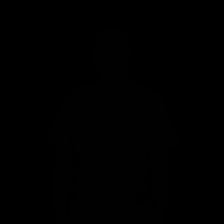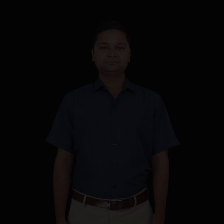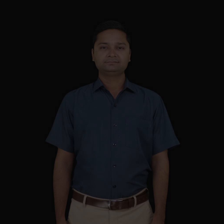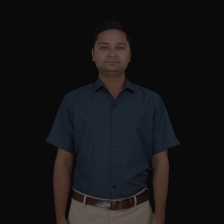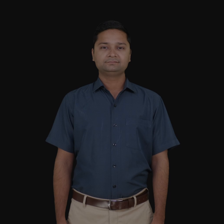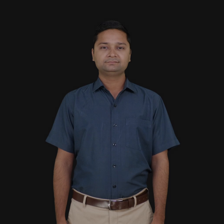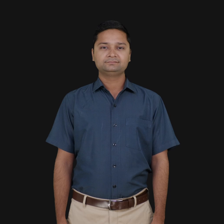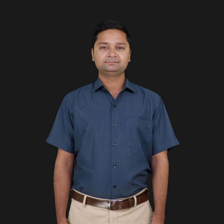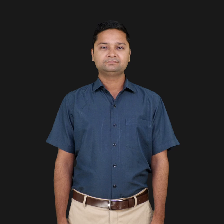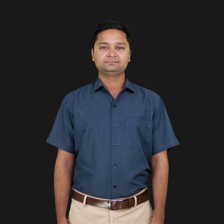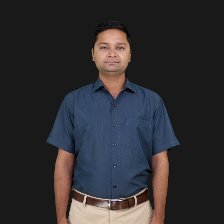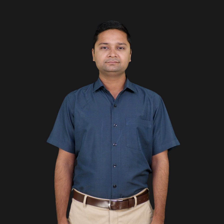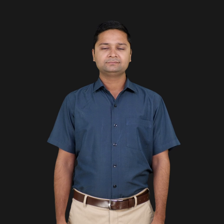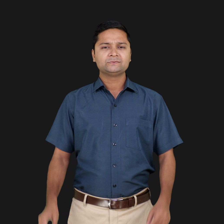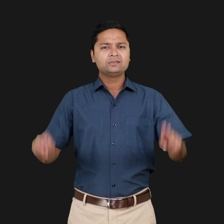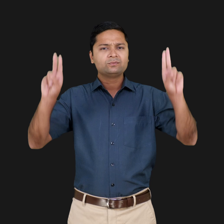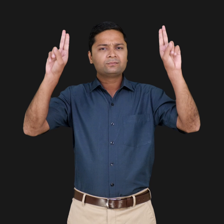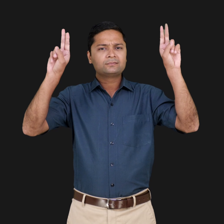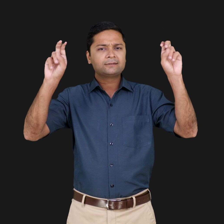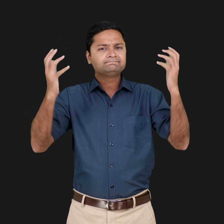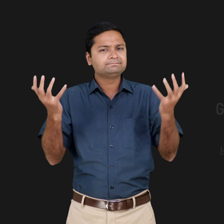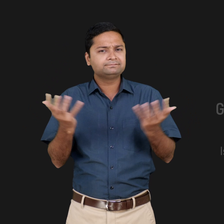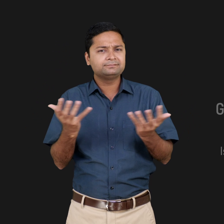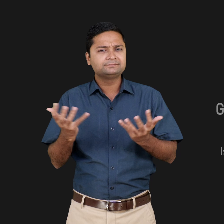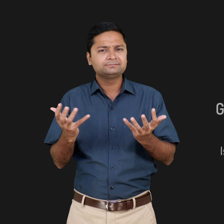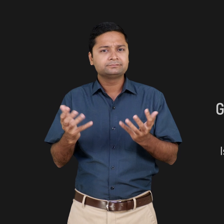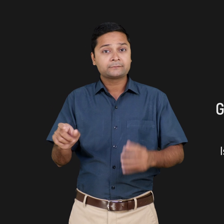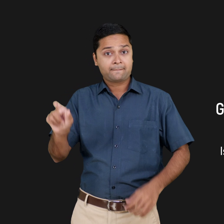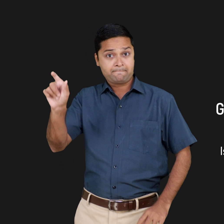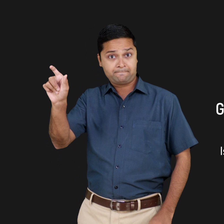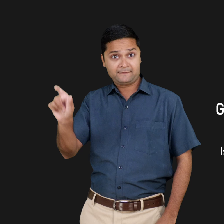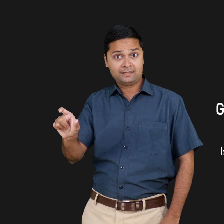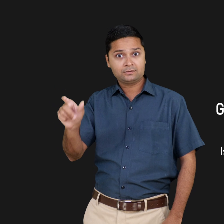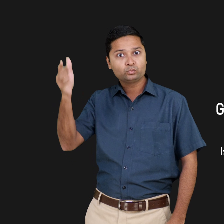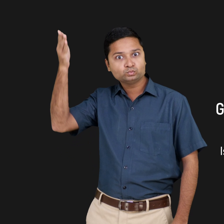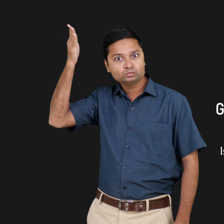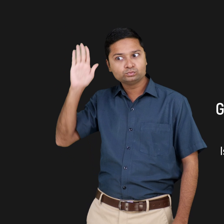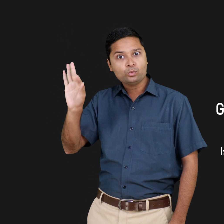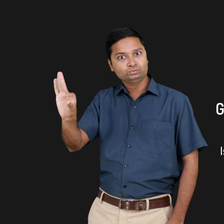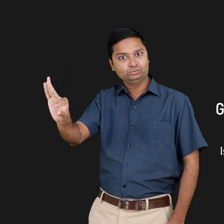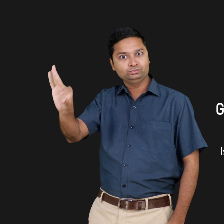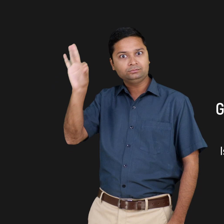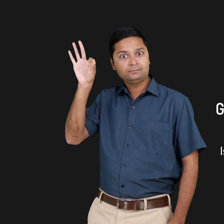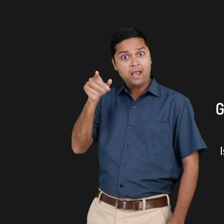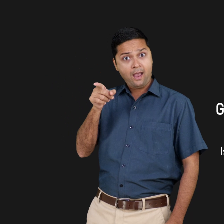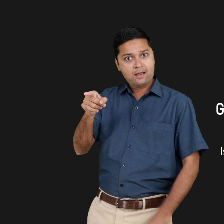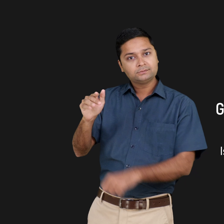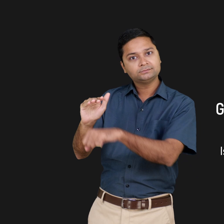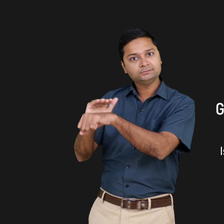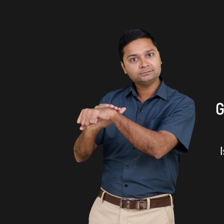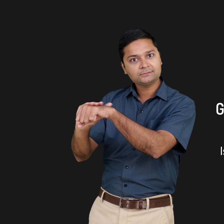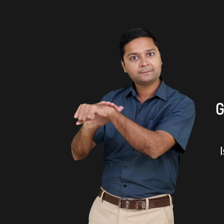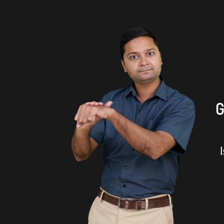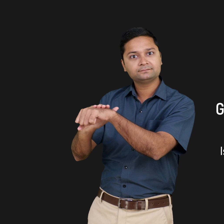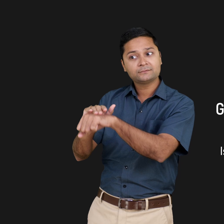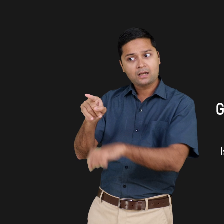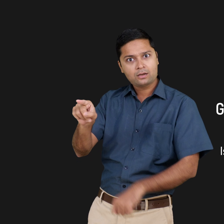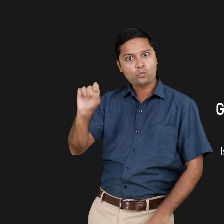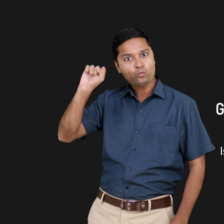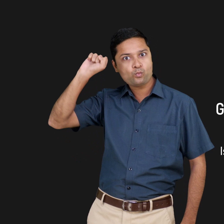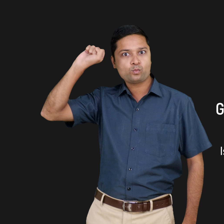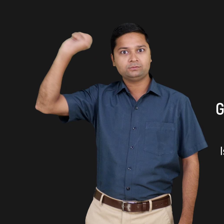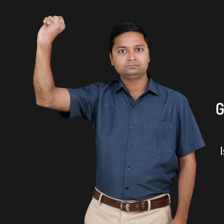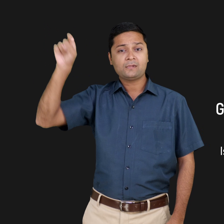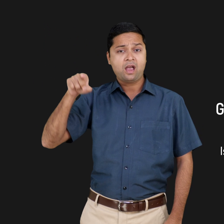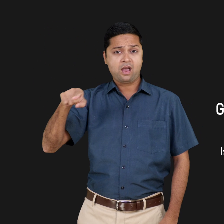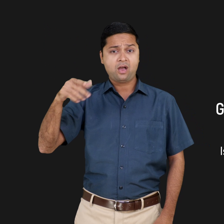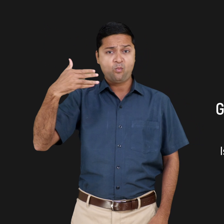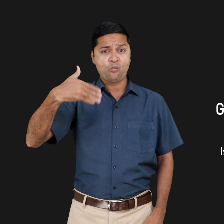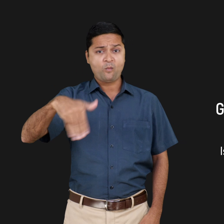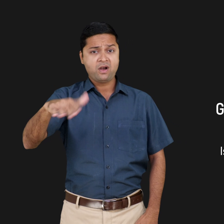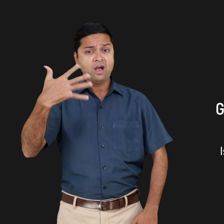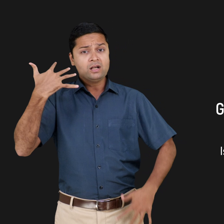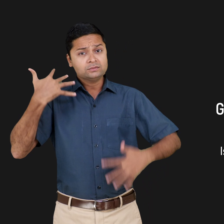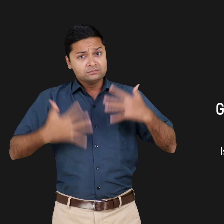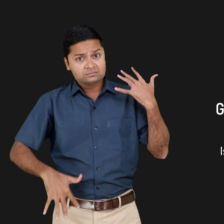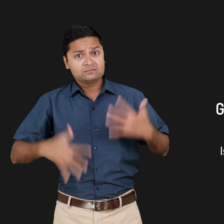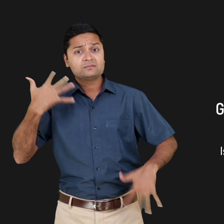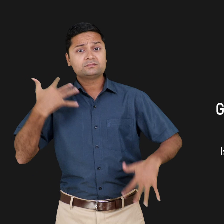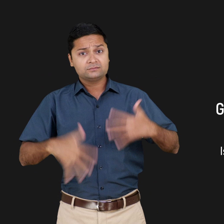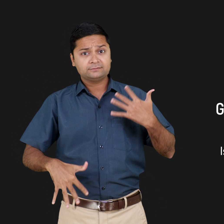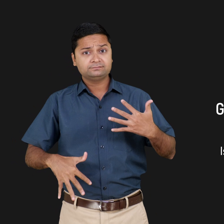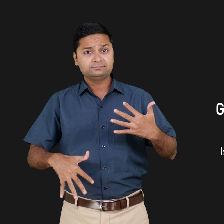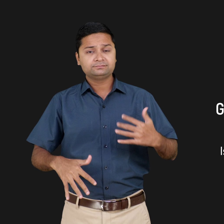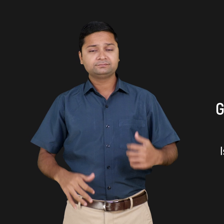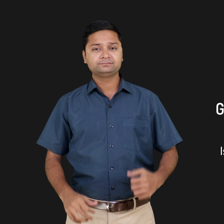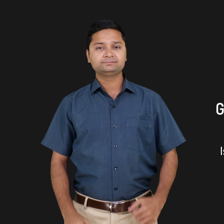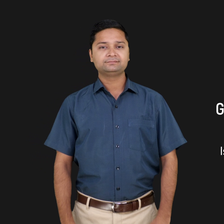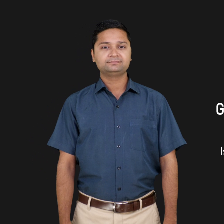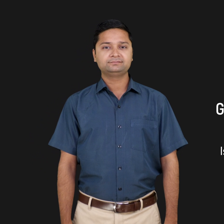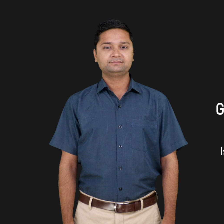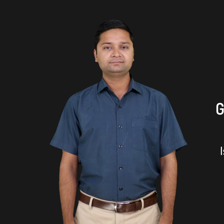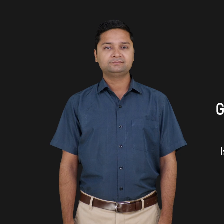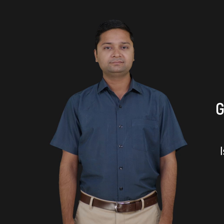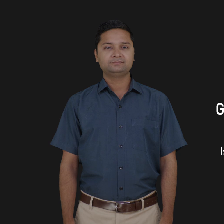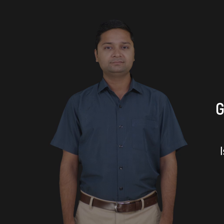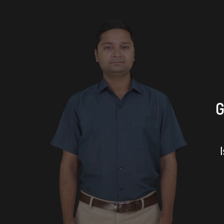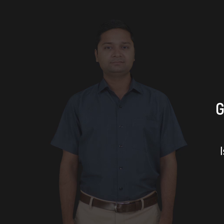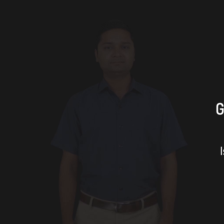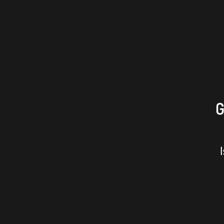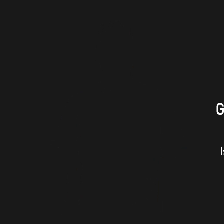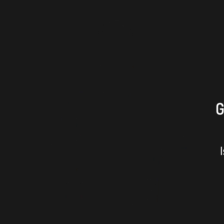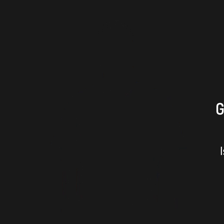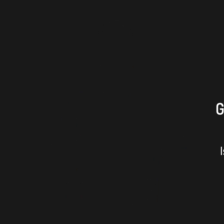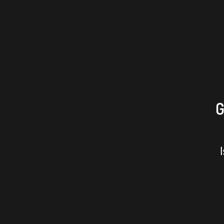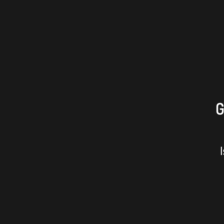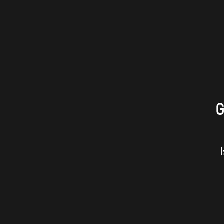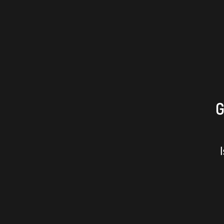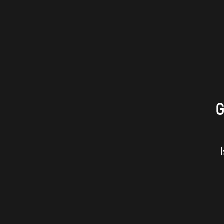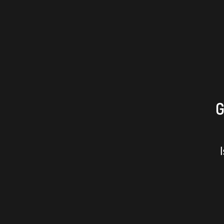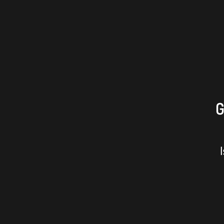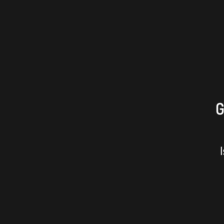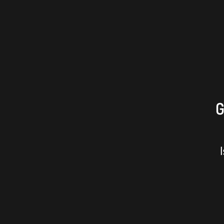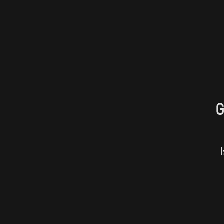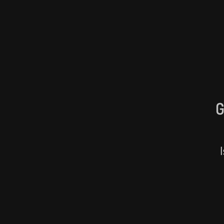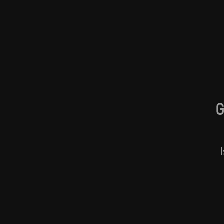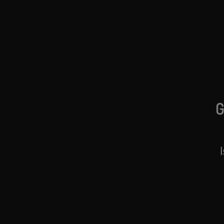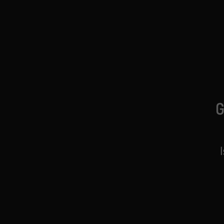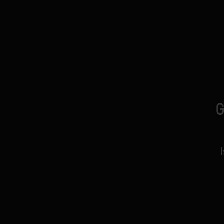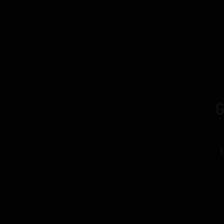God's chosen servant will suffer